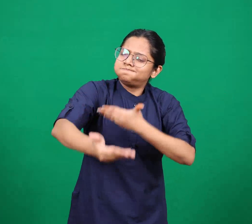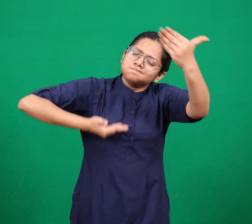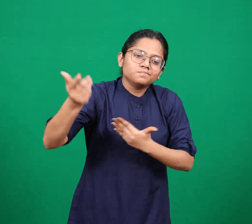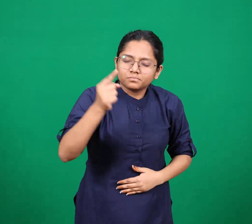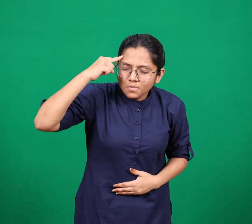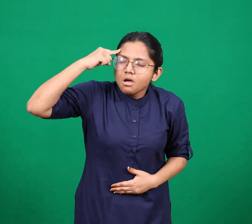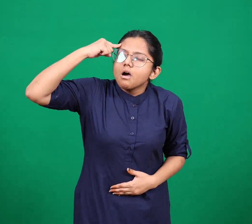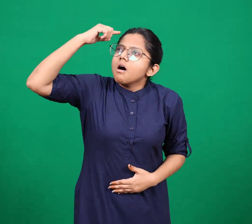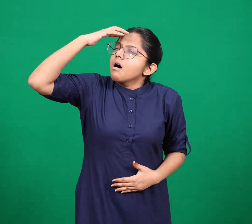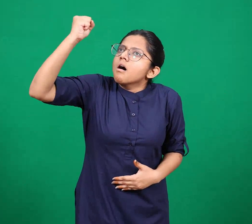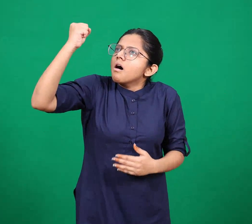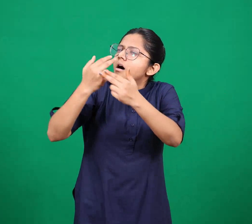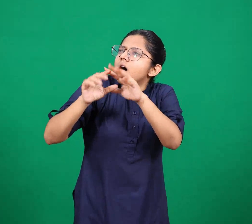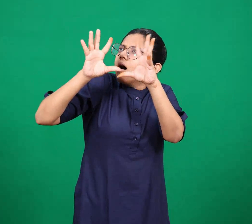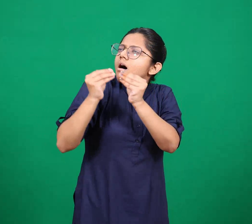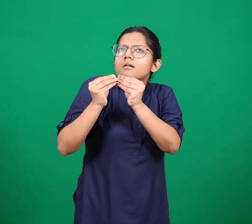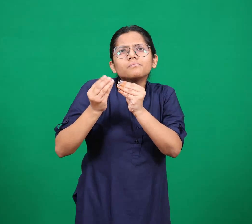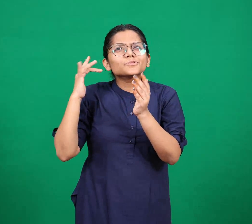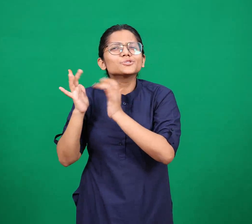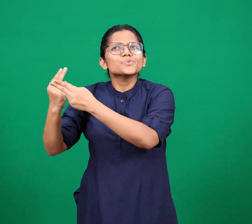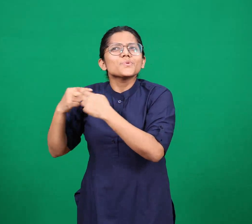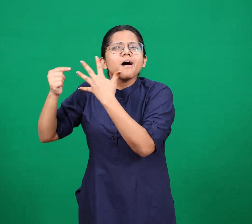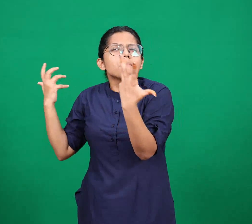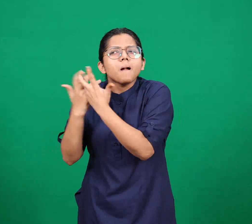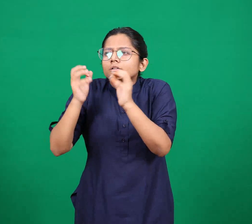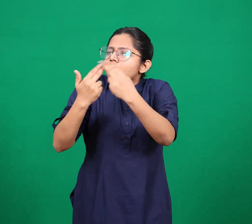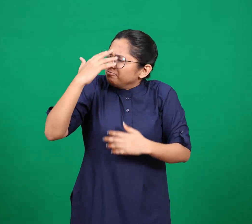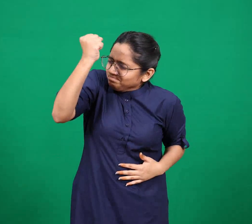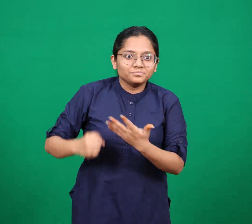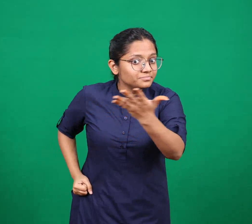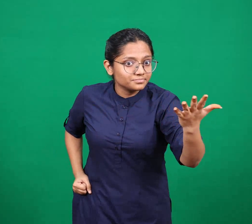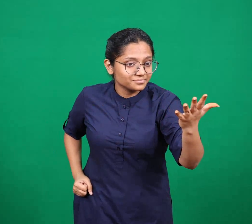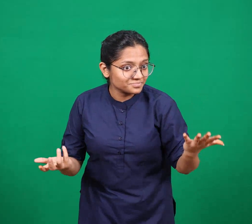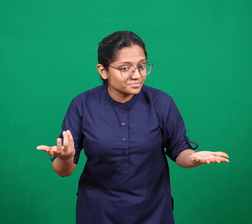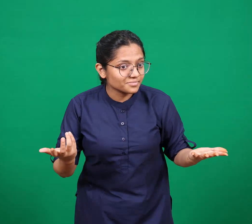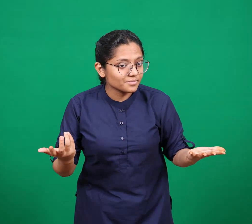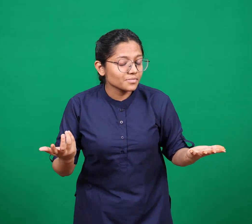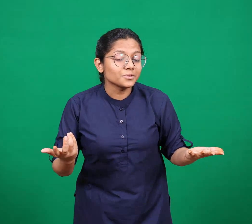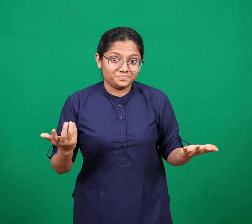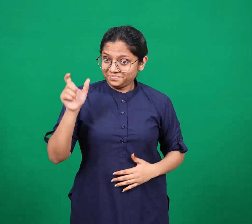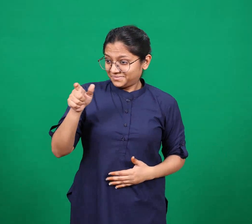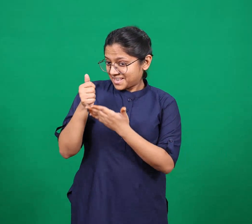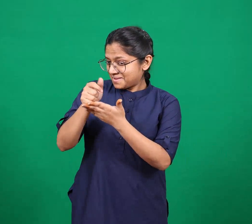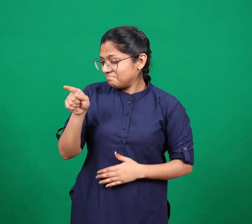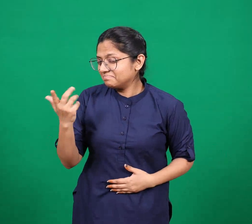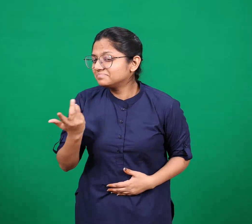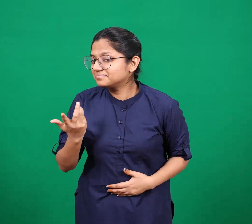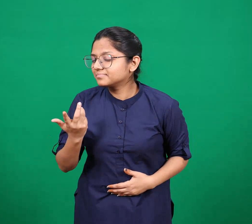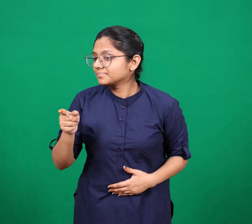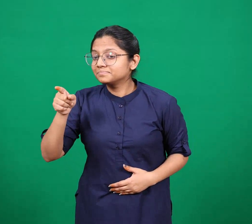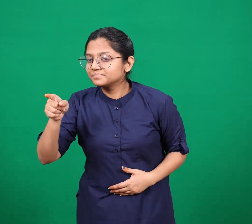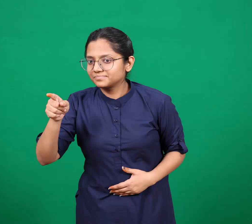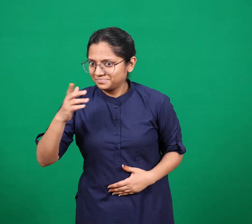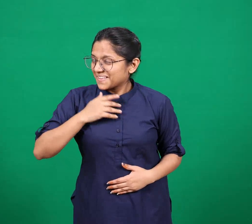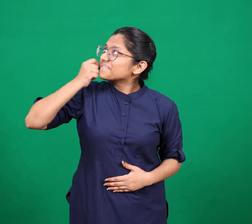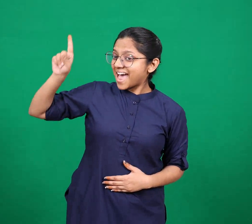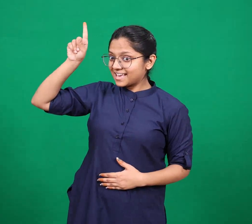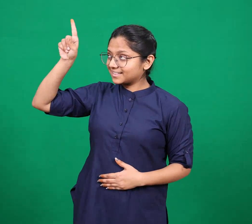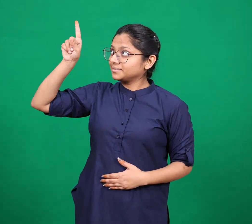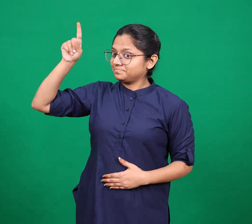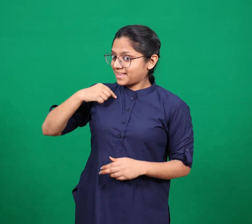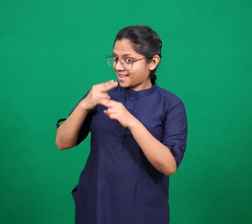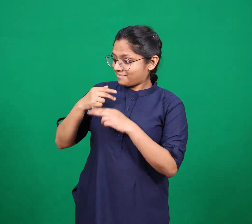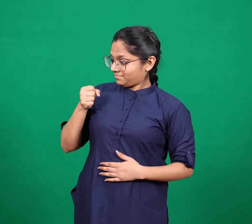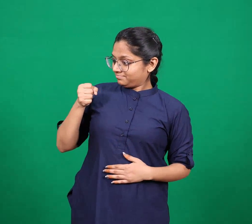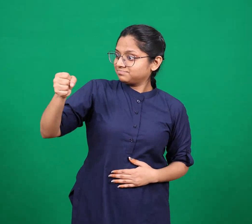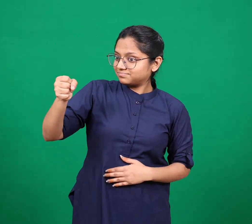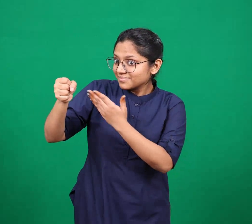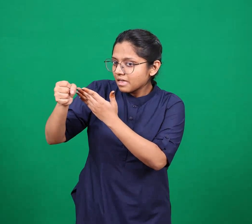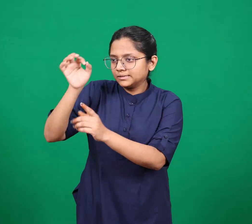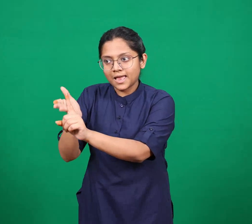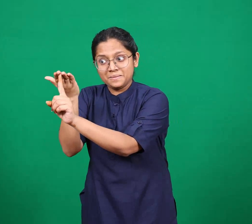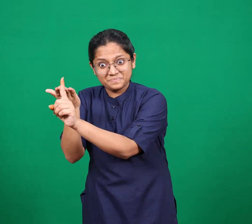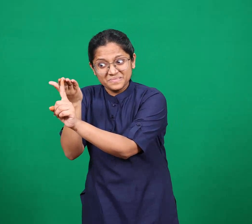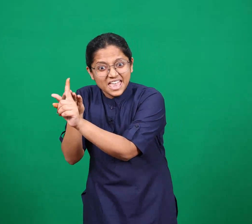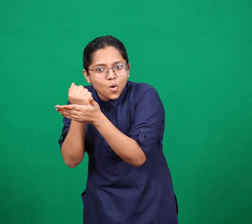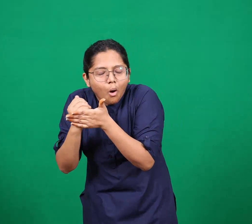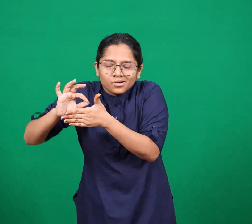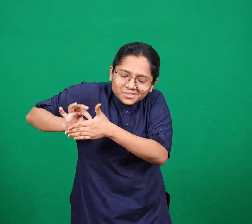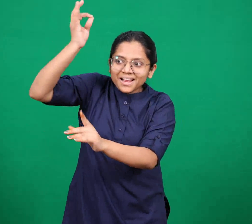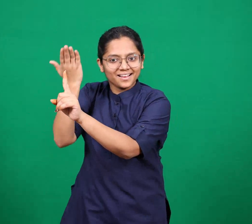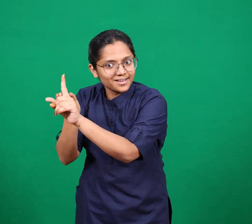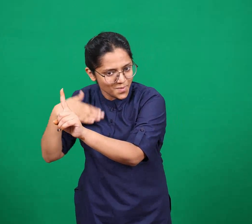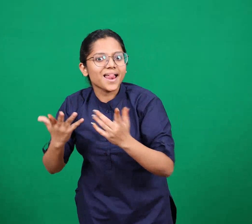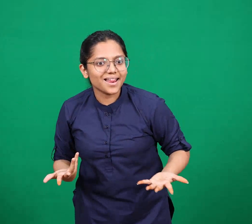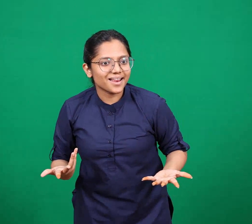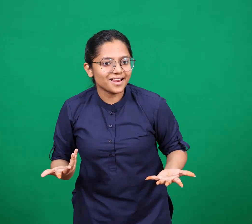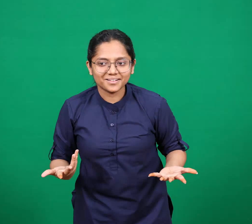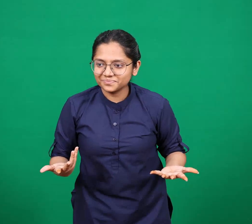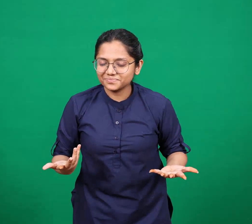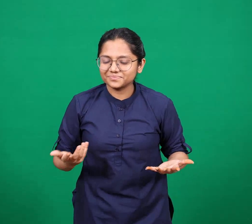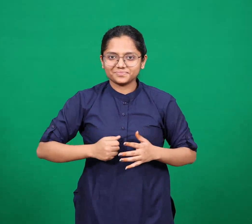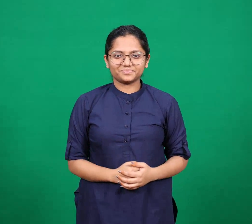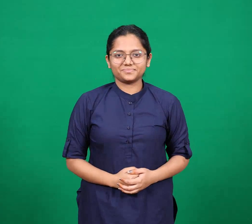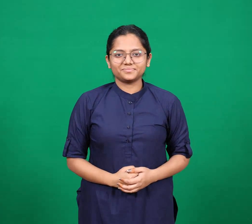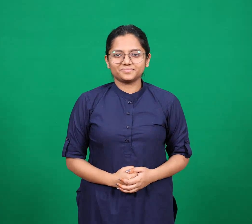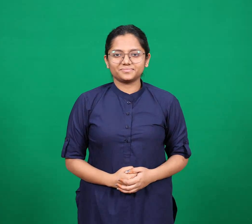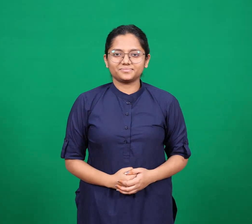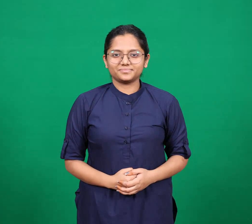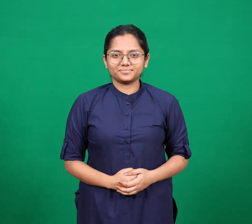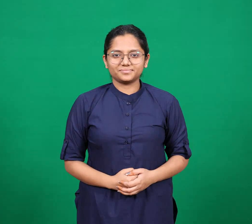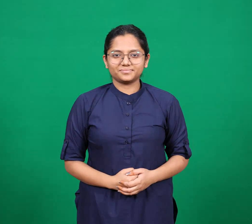But the Advocate, the Holy Spirit, whom the Father will send in My name, will teach you all things and will remind you of everything I have told you.